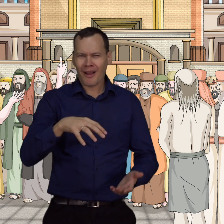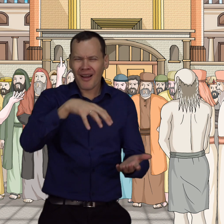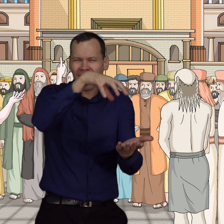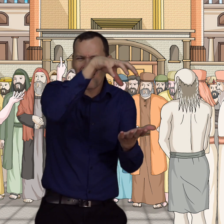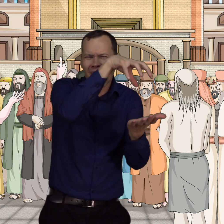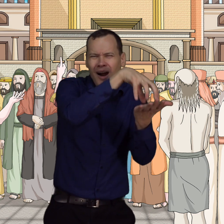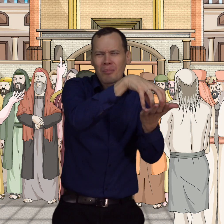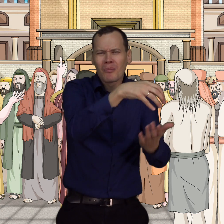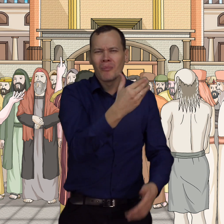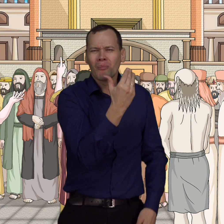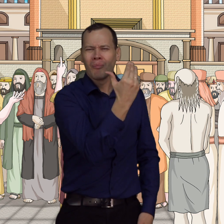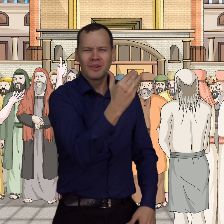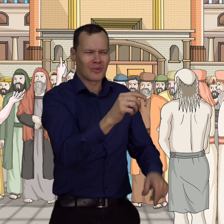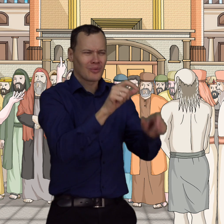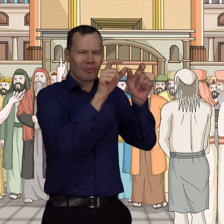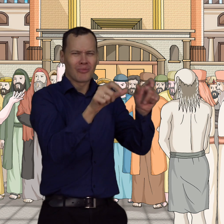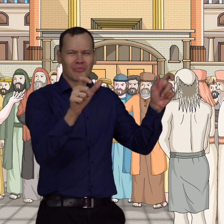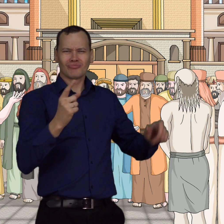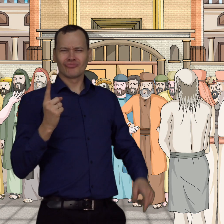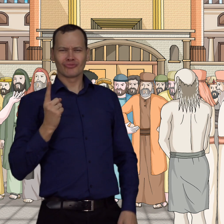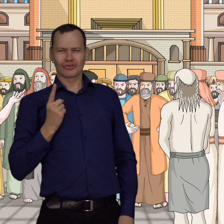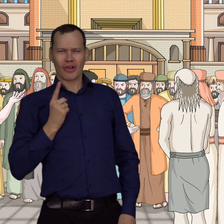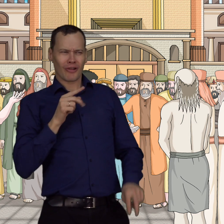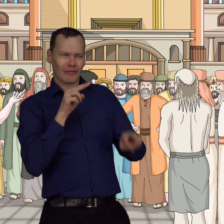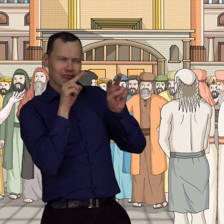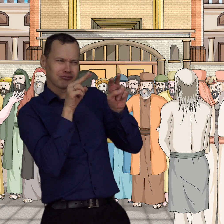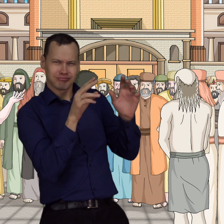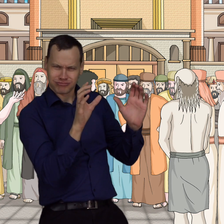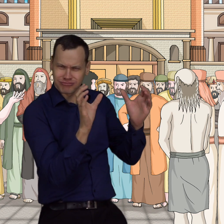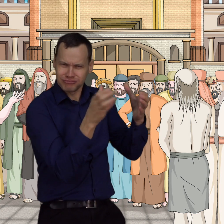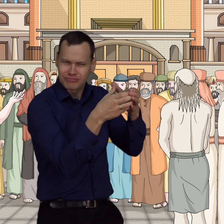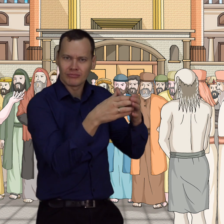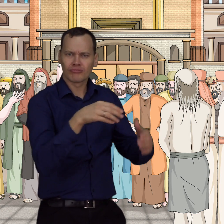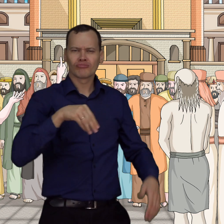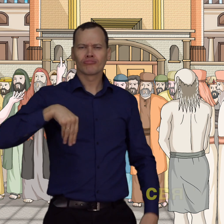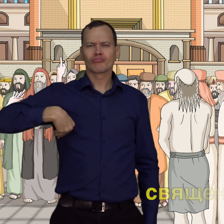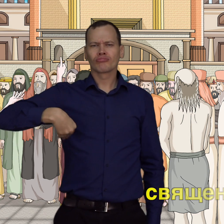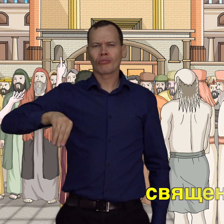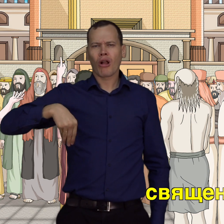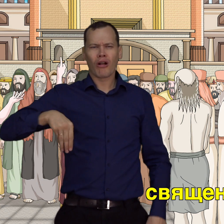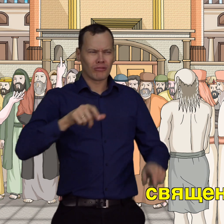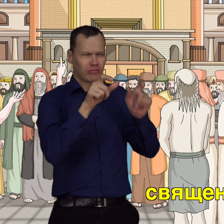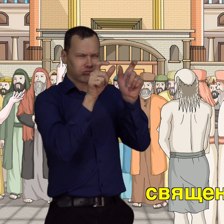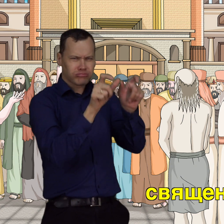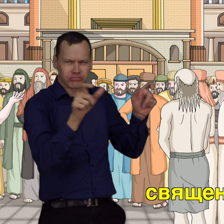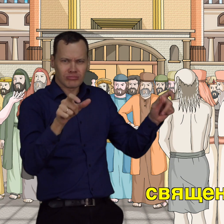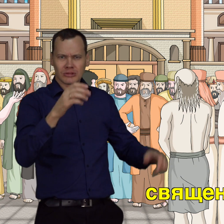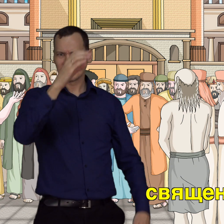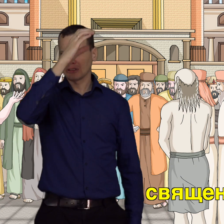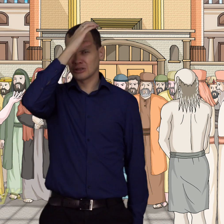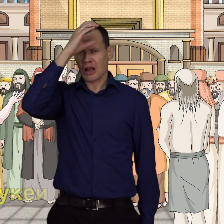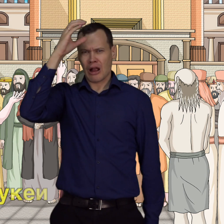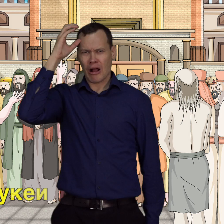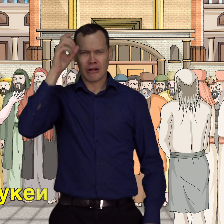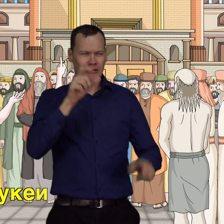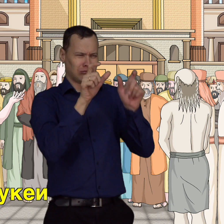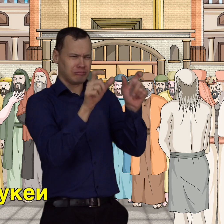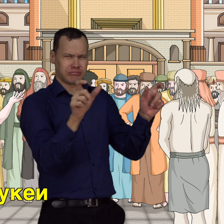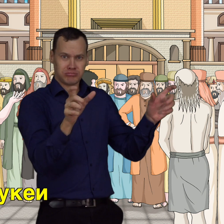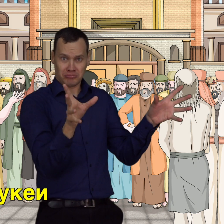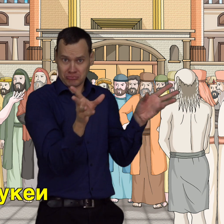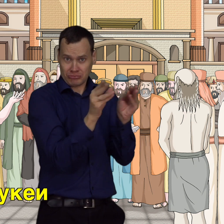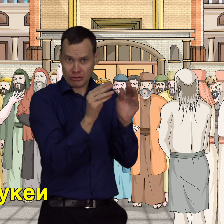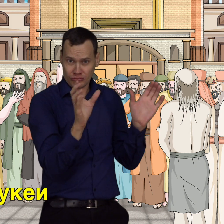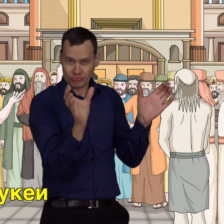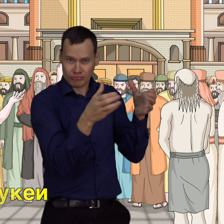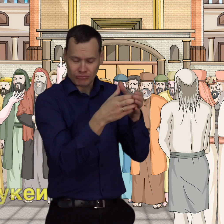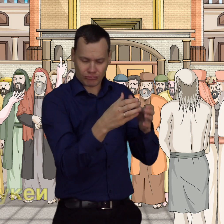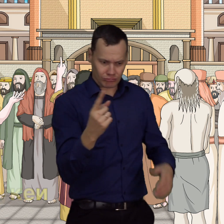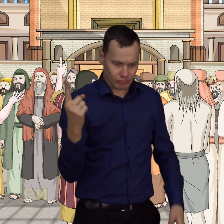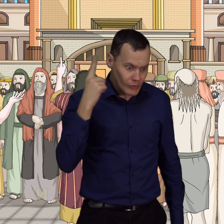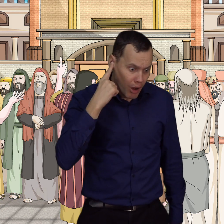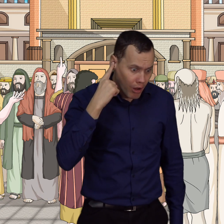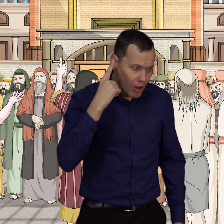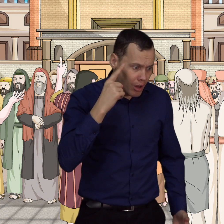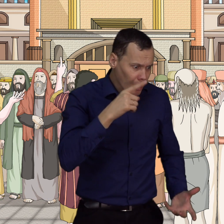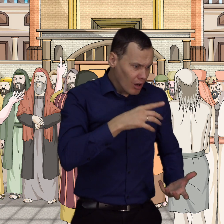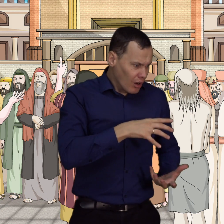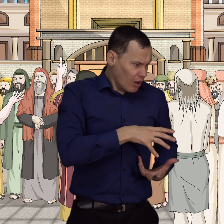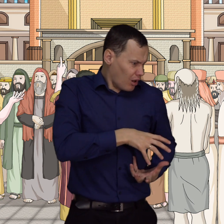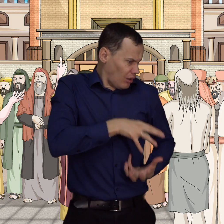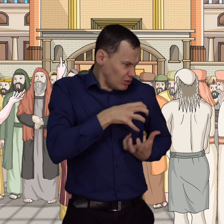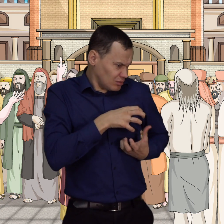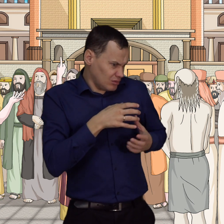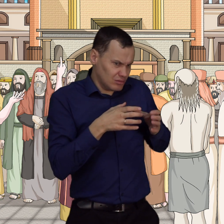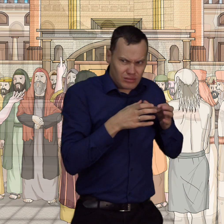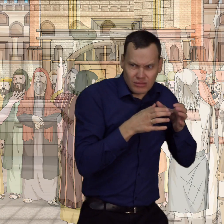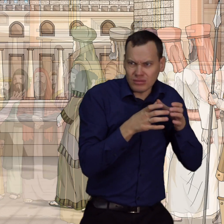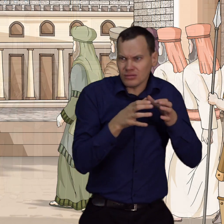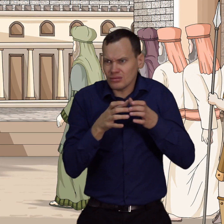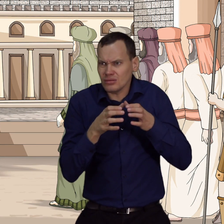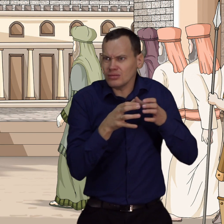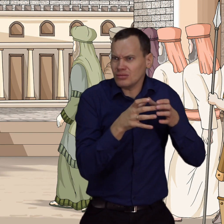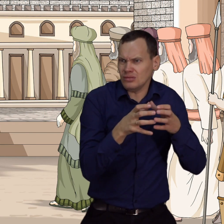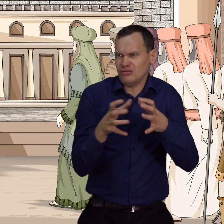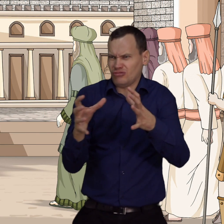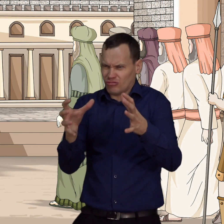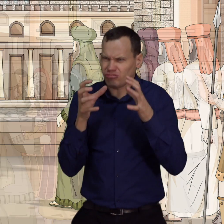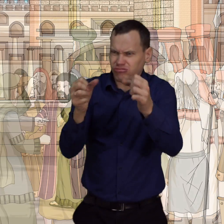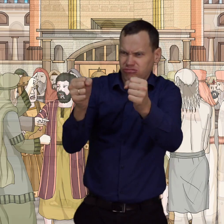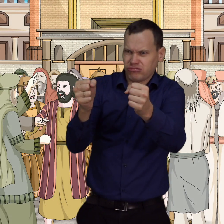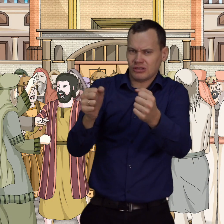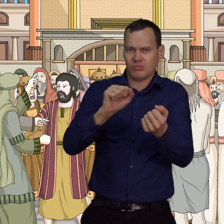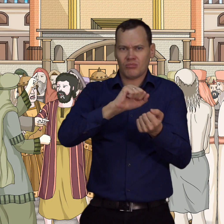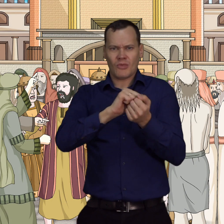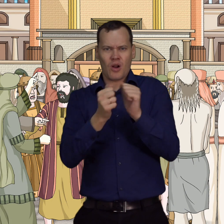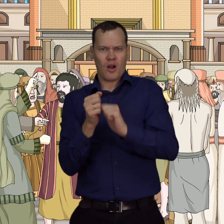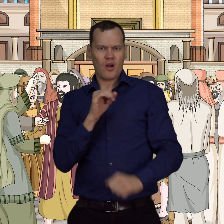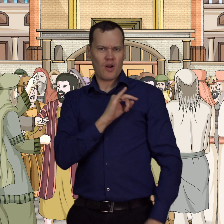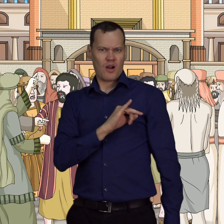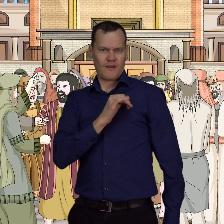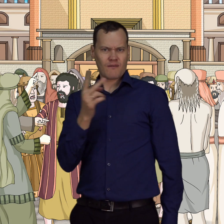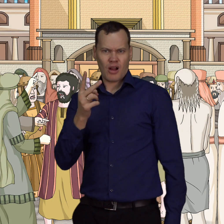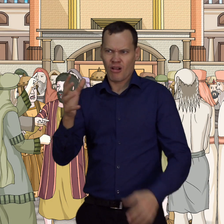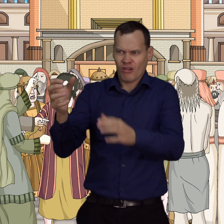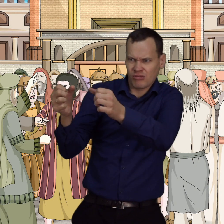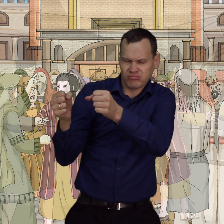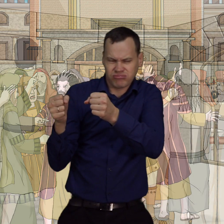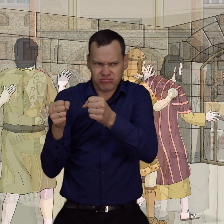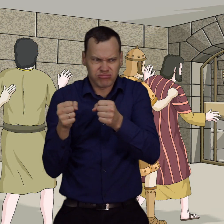While Peter and John were speaking to the people, the priests and the captain of the temple guard and the Sadducees came up to them, greatly disturbed that they were teaching the people and proclaiming in Jesus the resurrection of the dead.